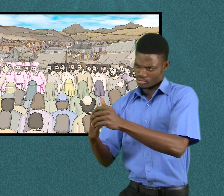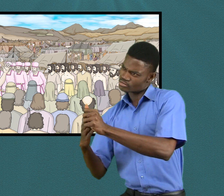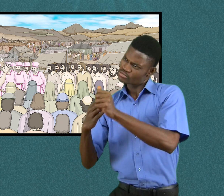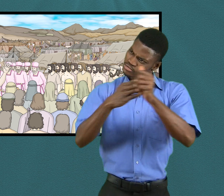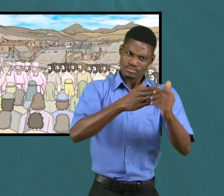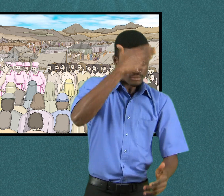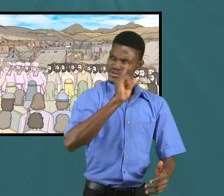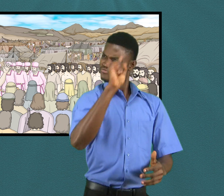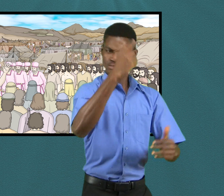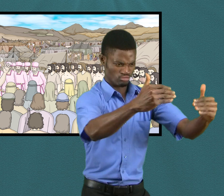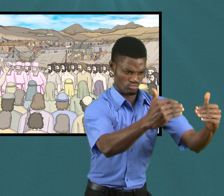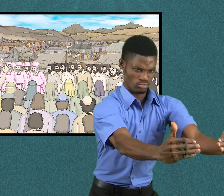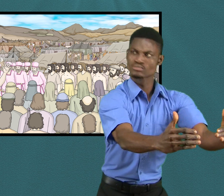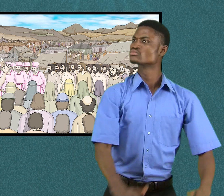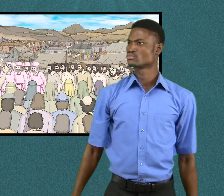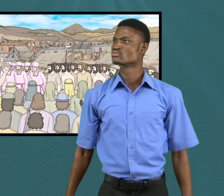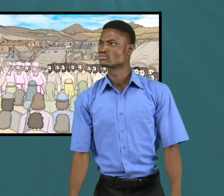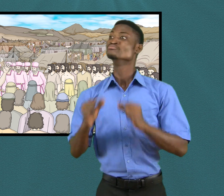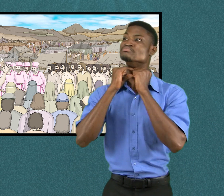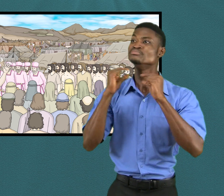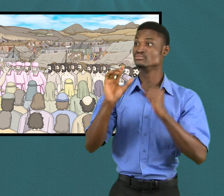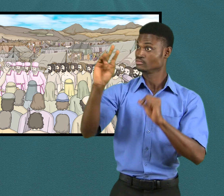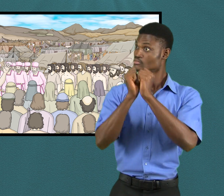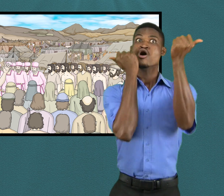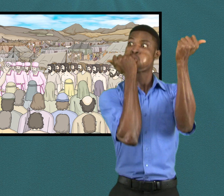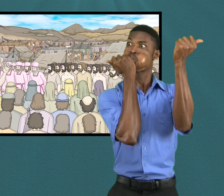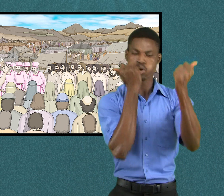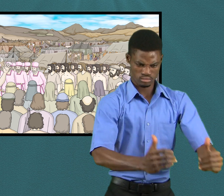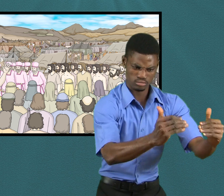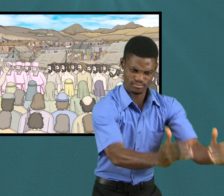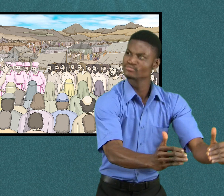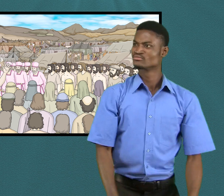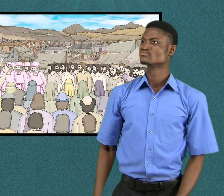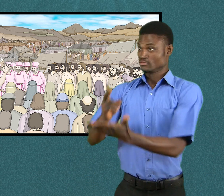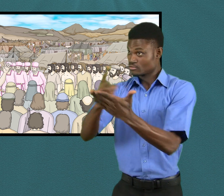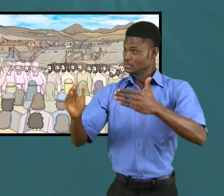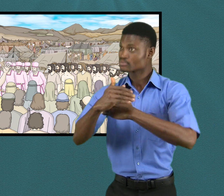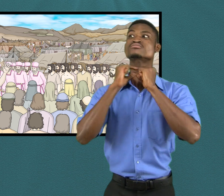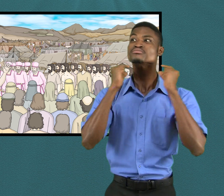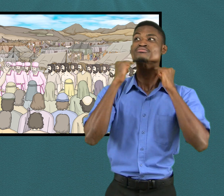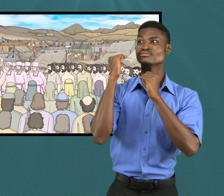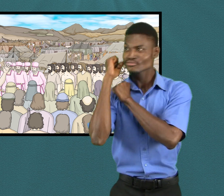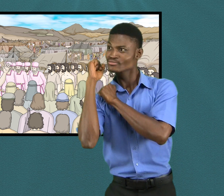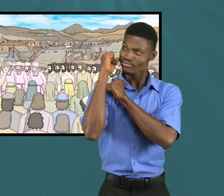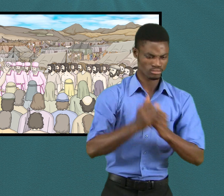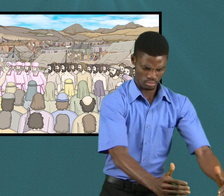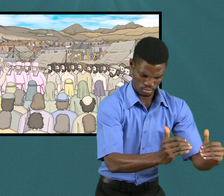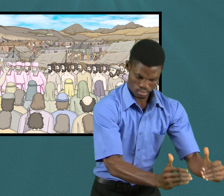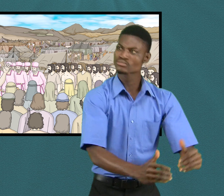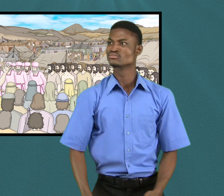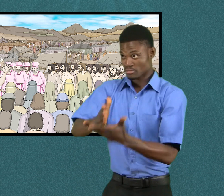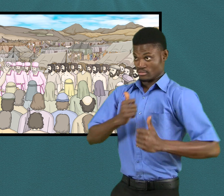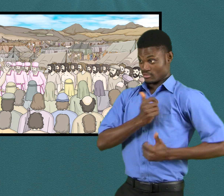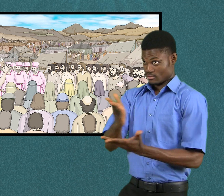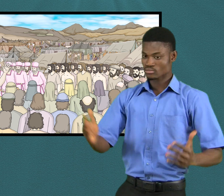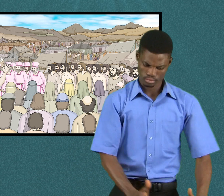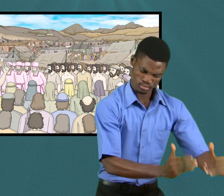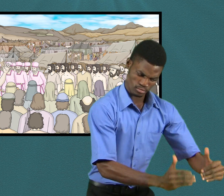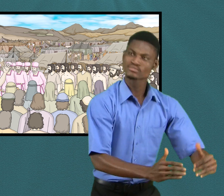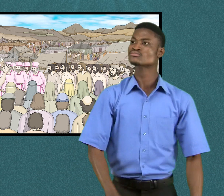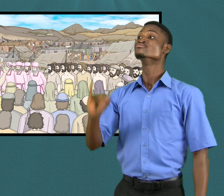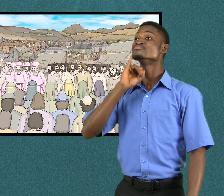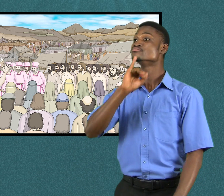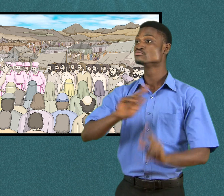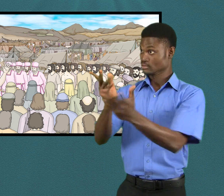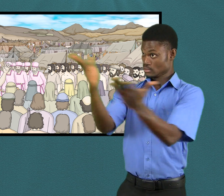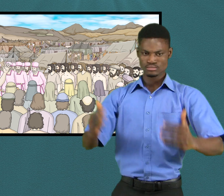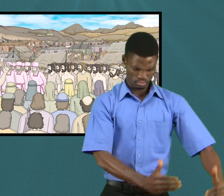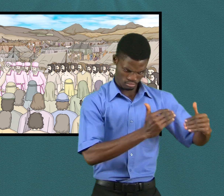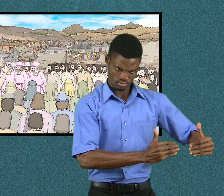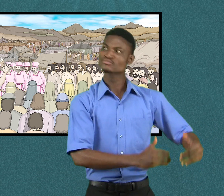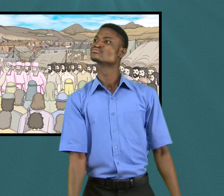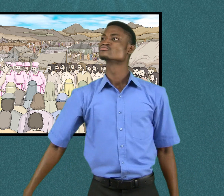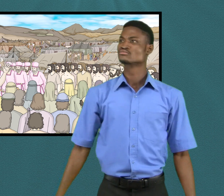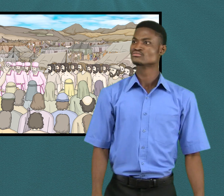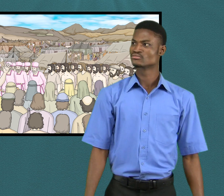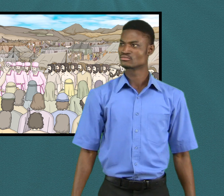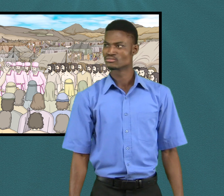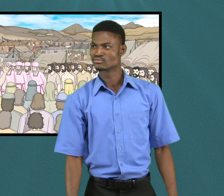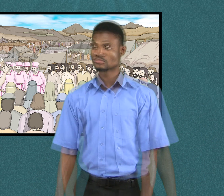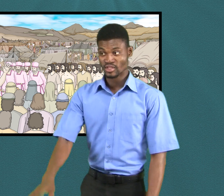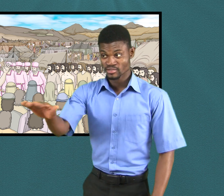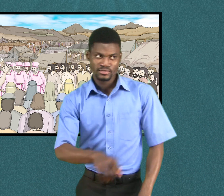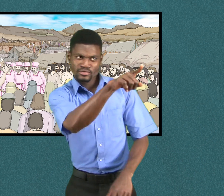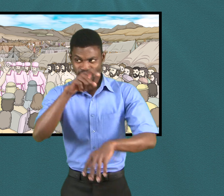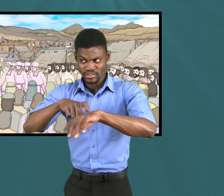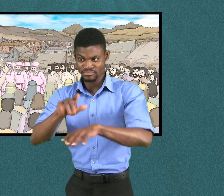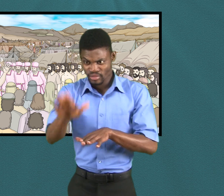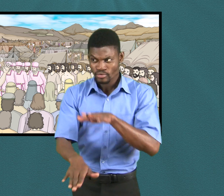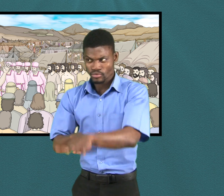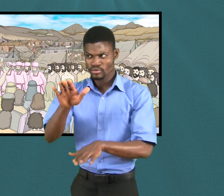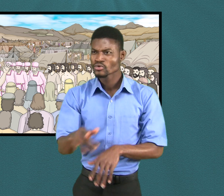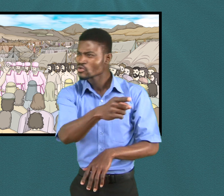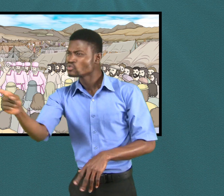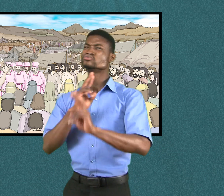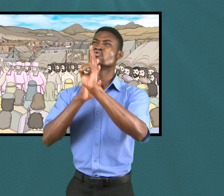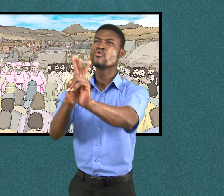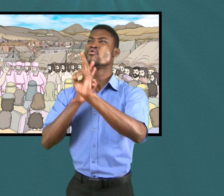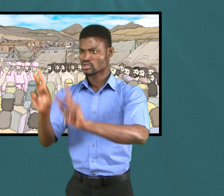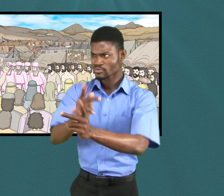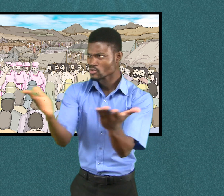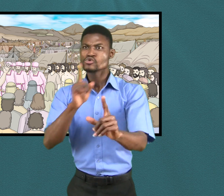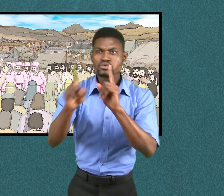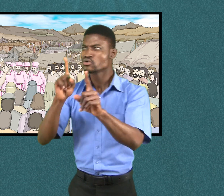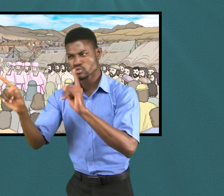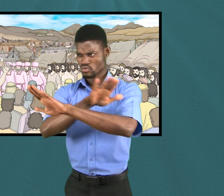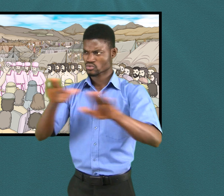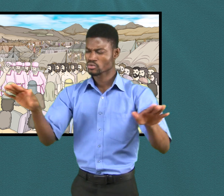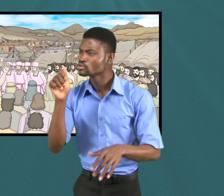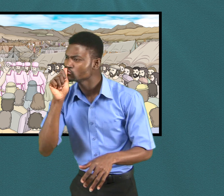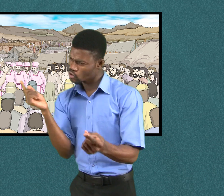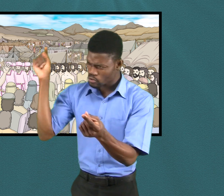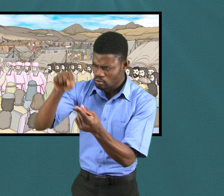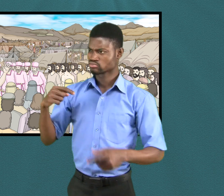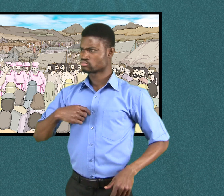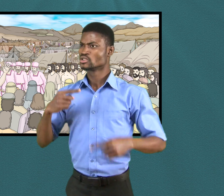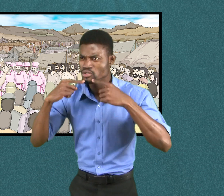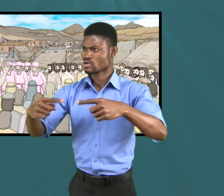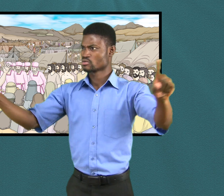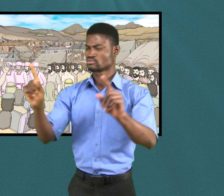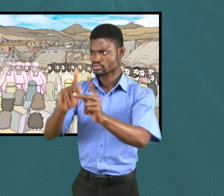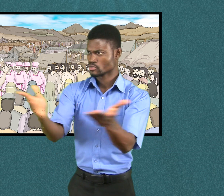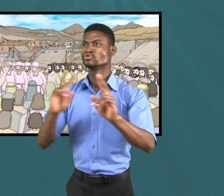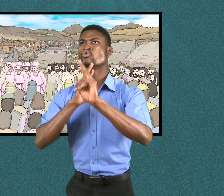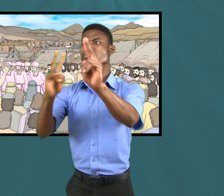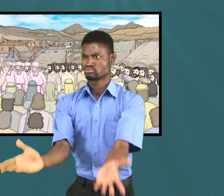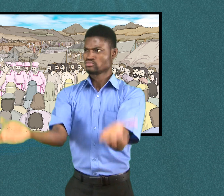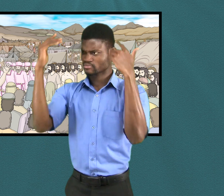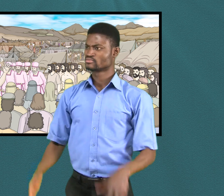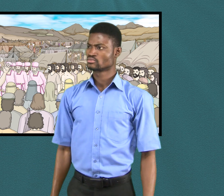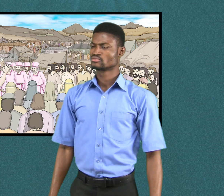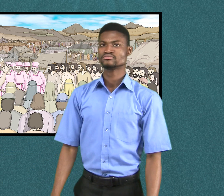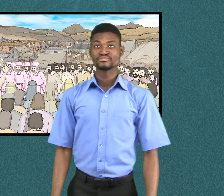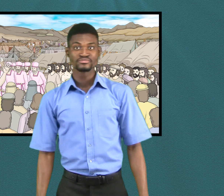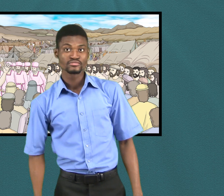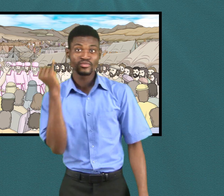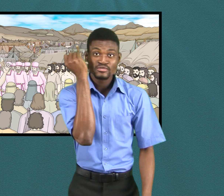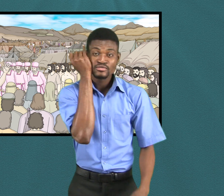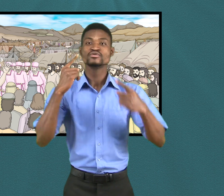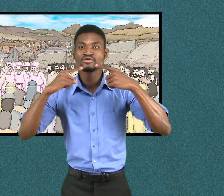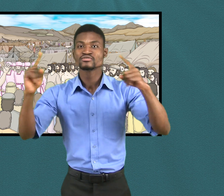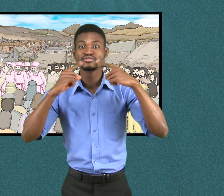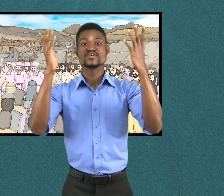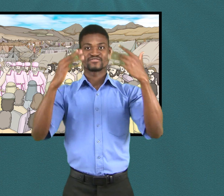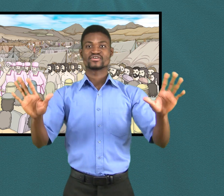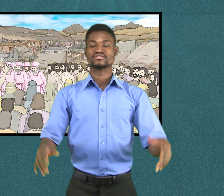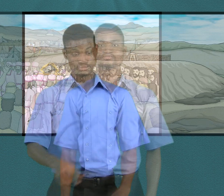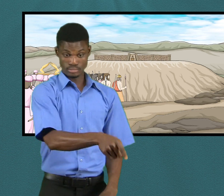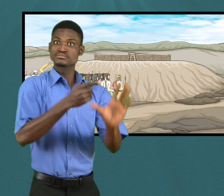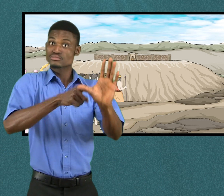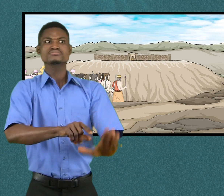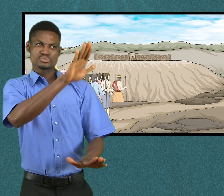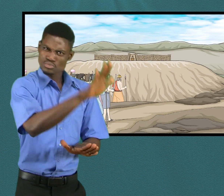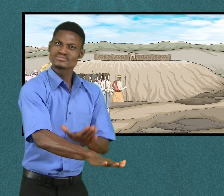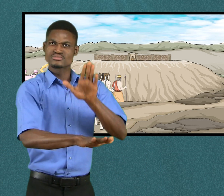And he told the people, “Advance and march around the city, with the armed troops going ahead of the ark of the LORD.”